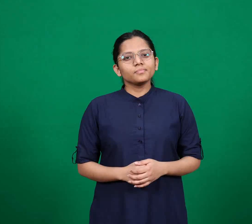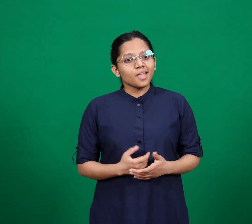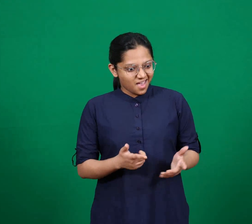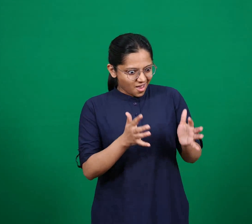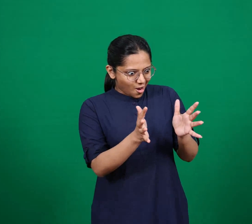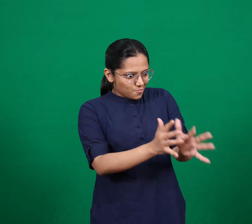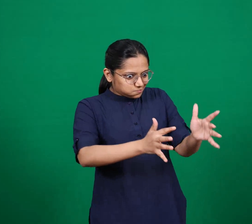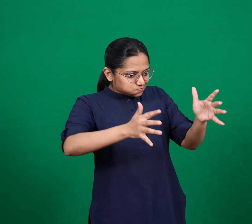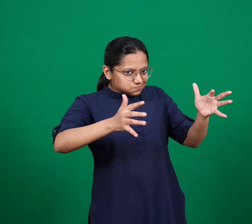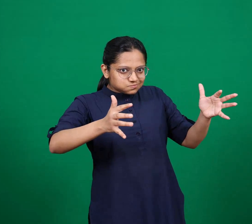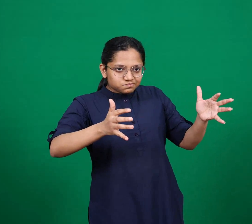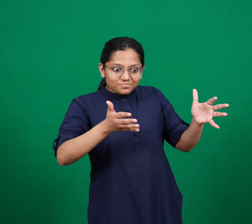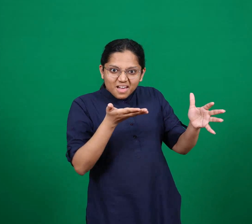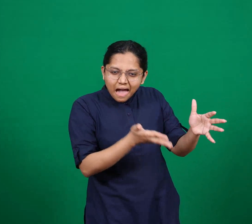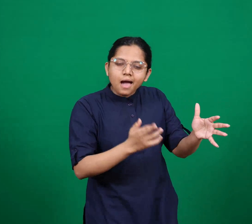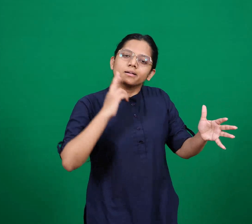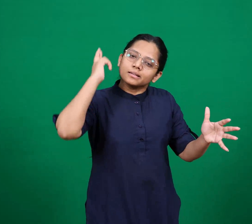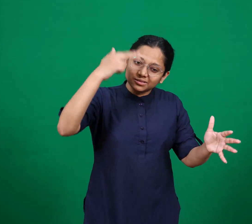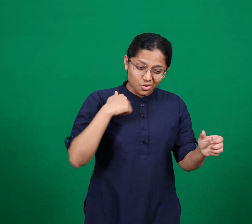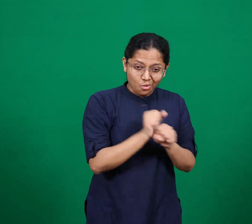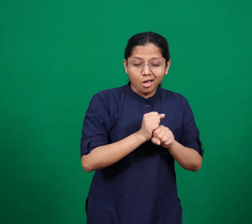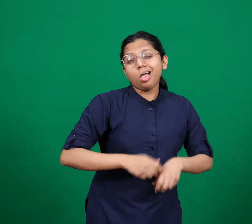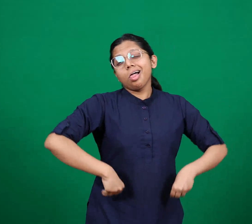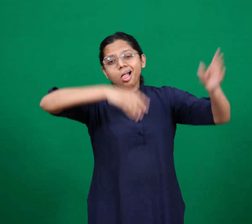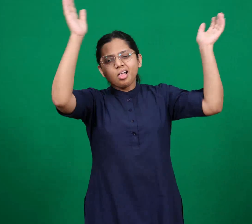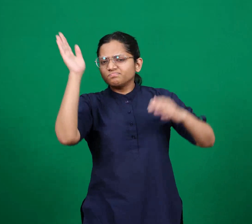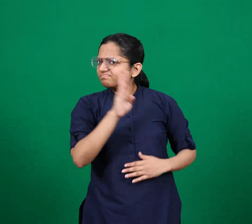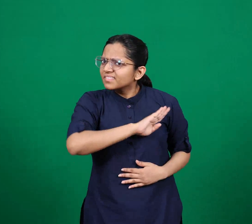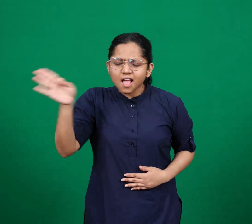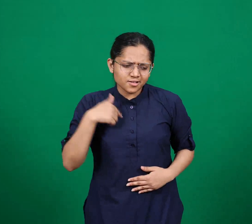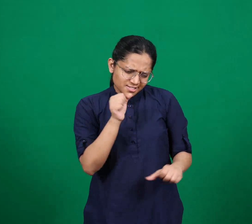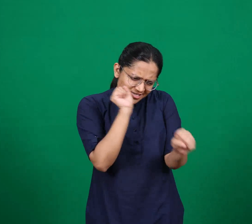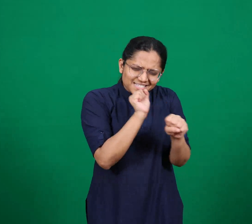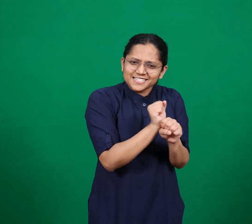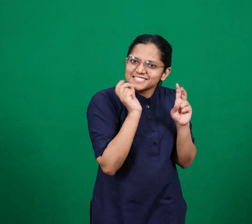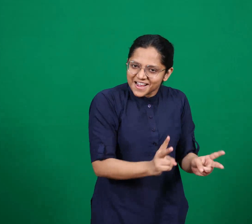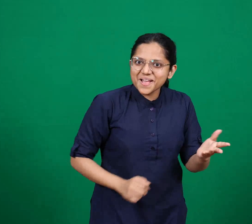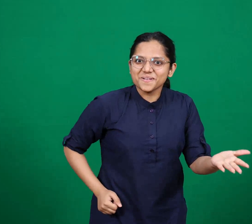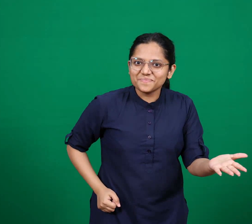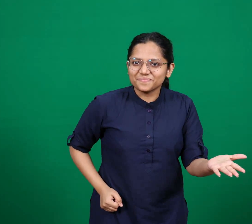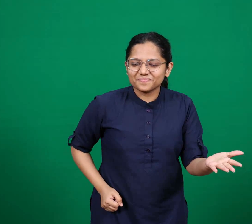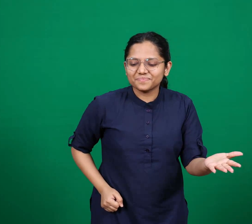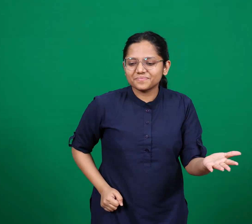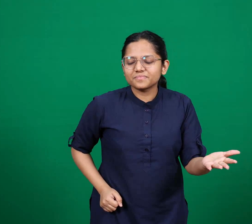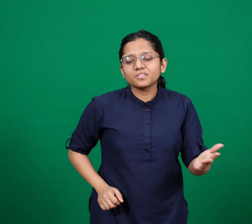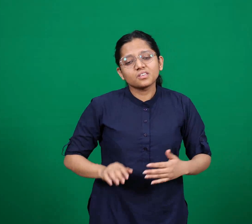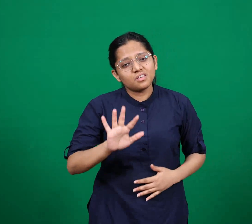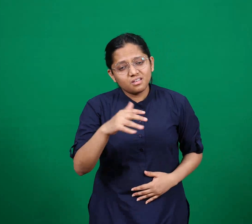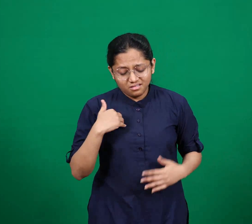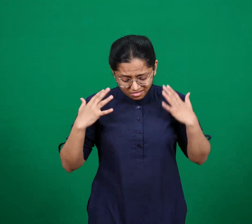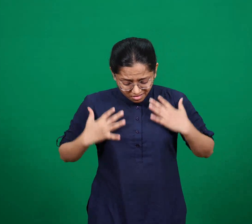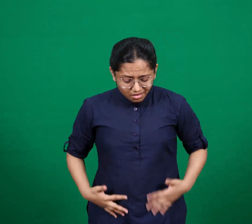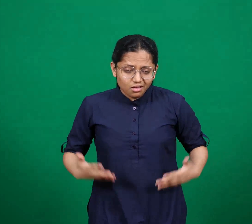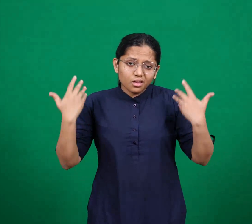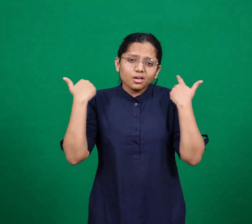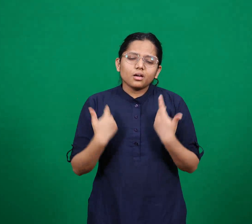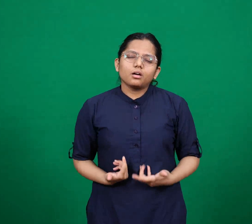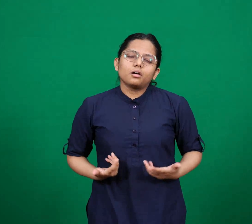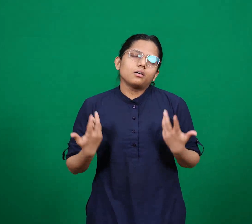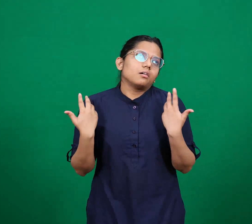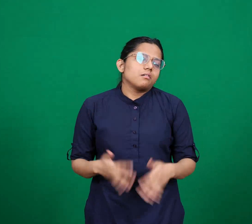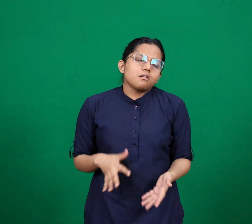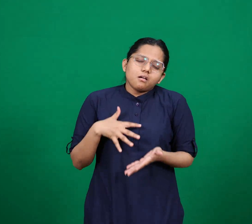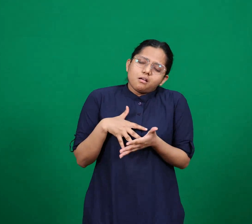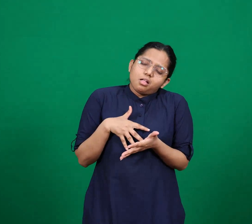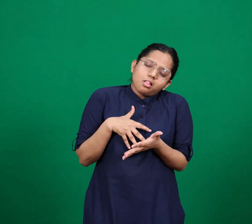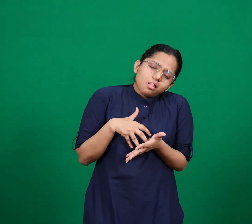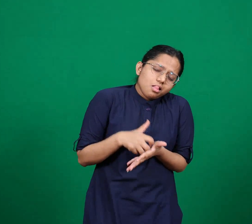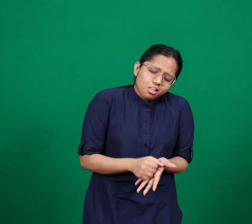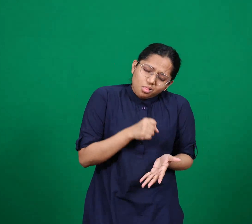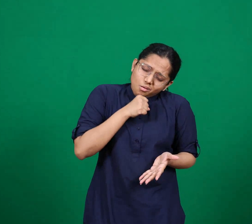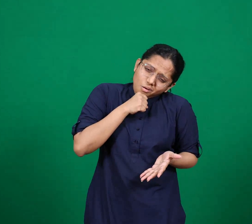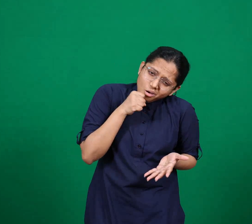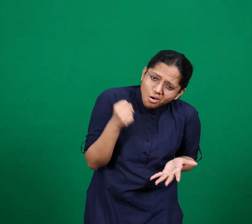Therefore we do not lose heart.